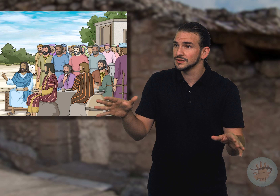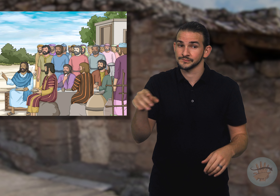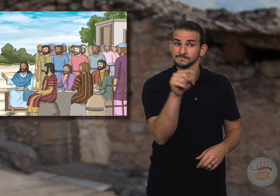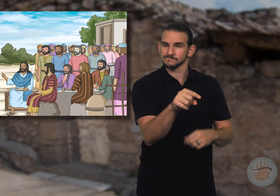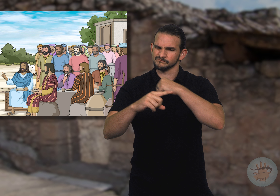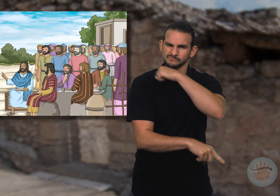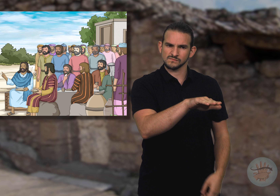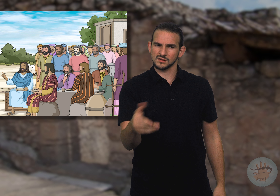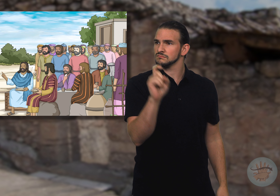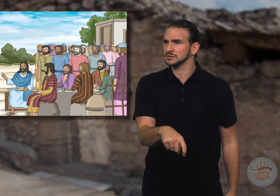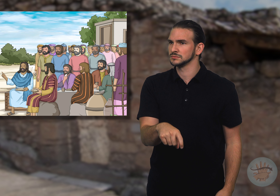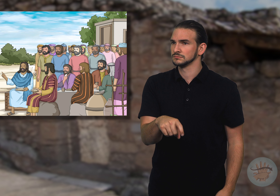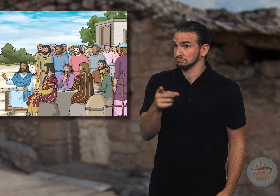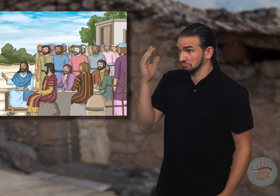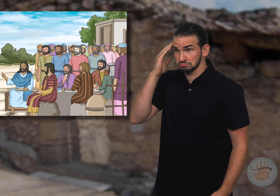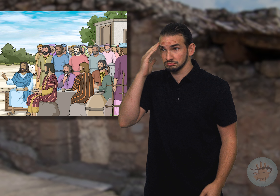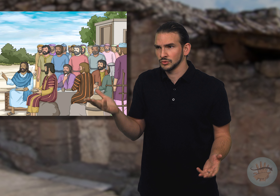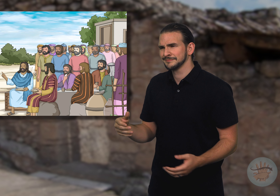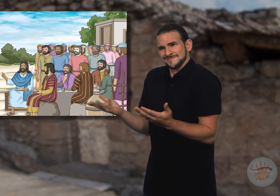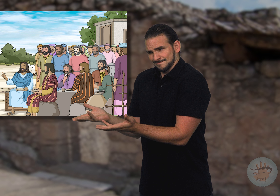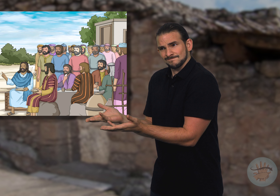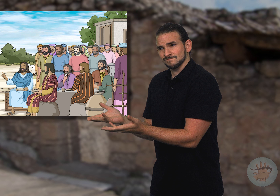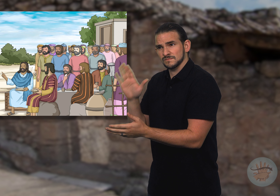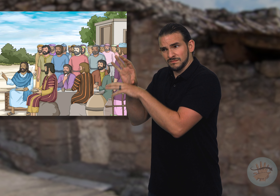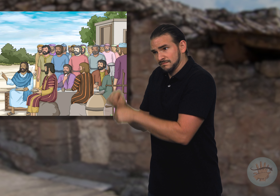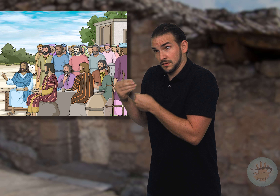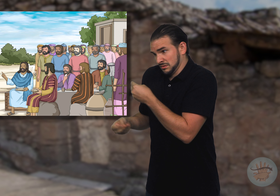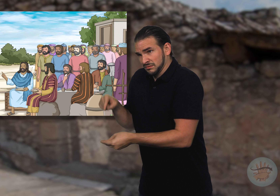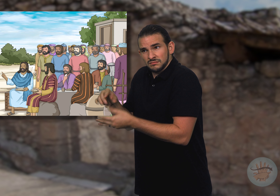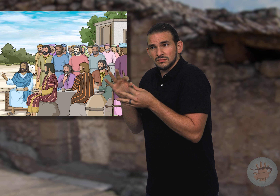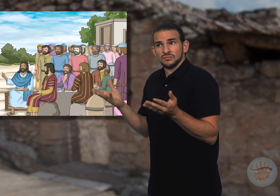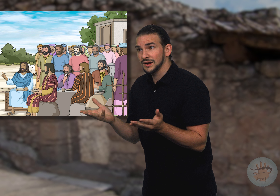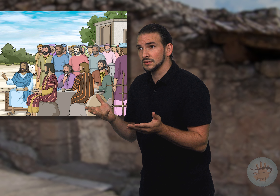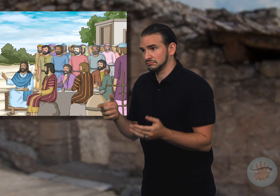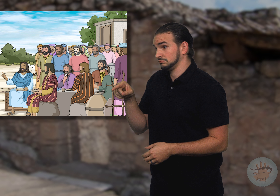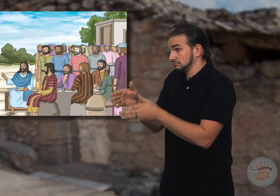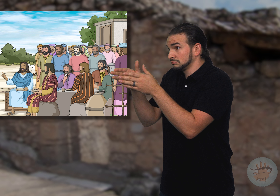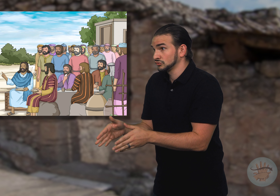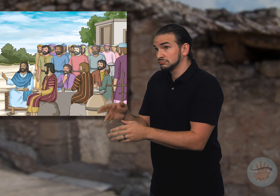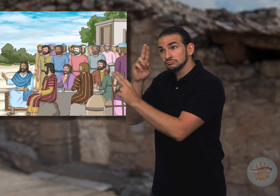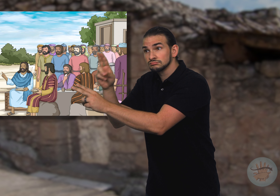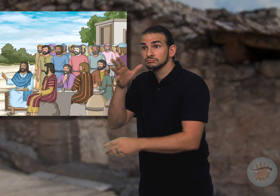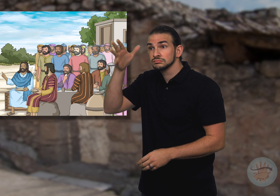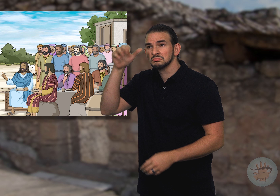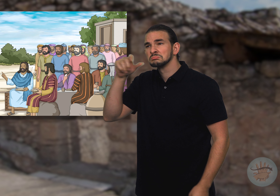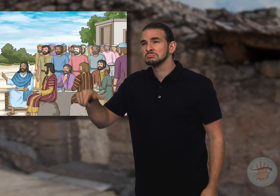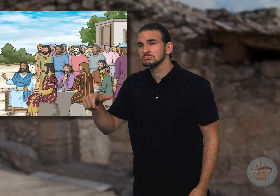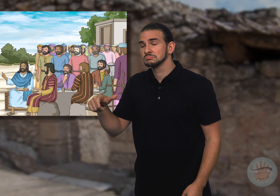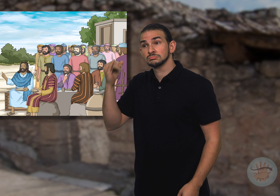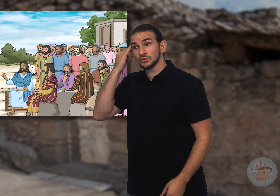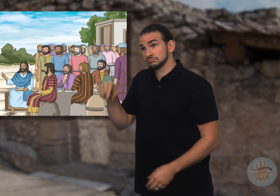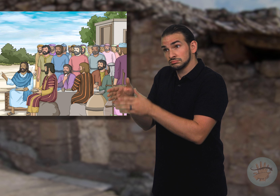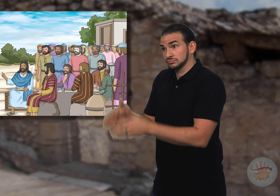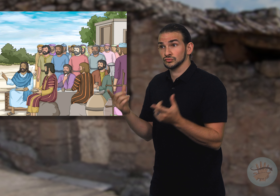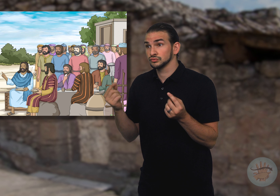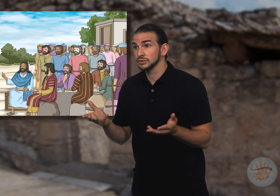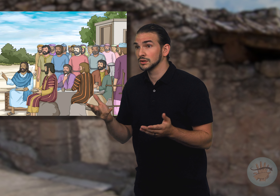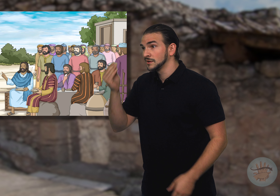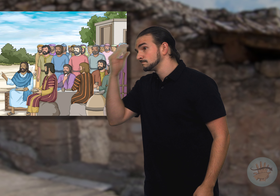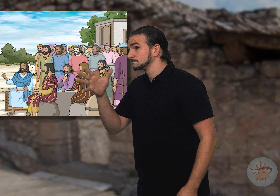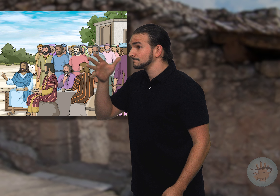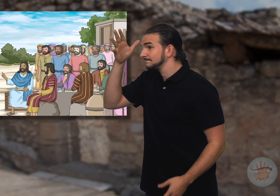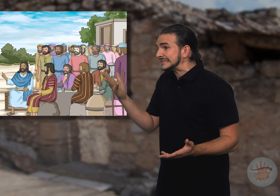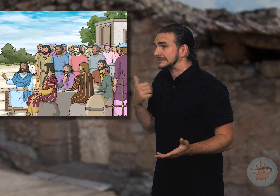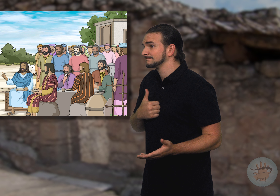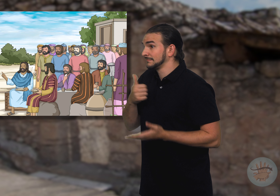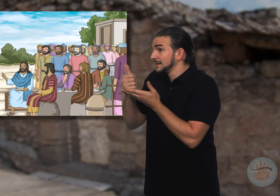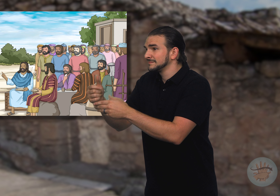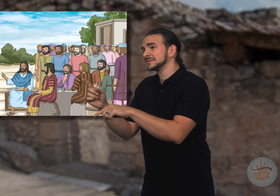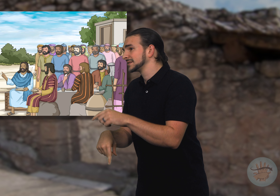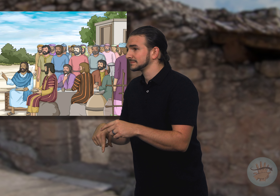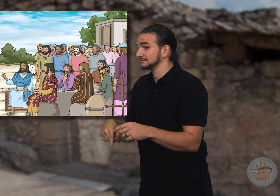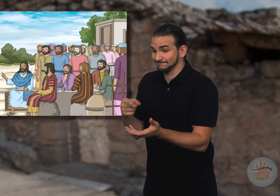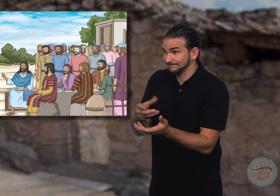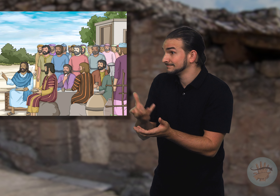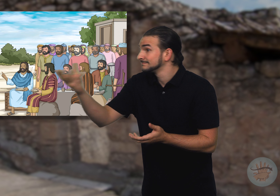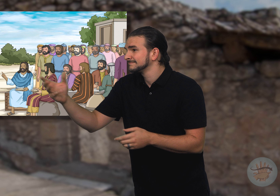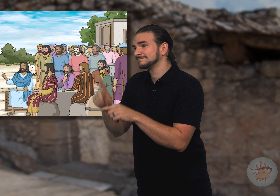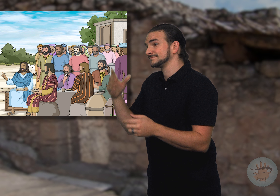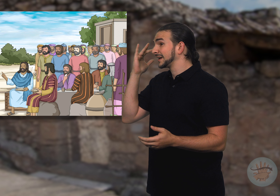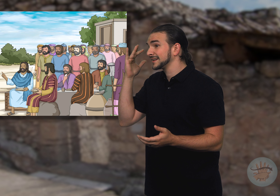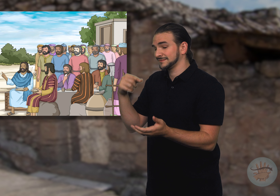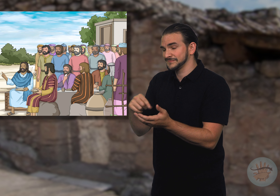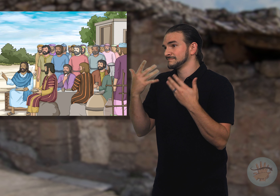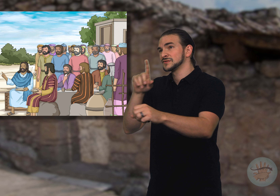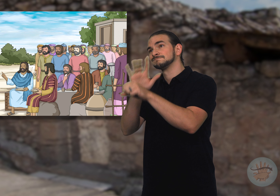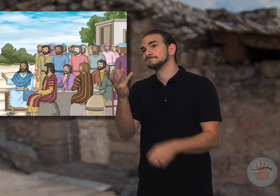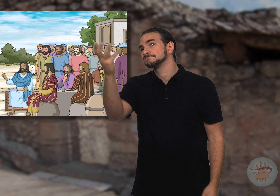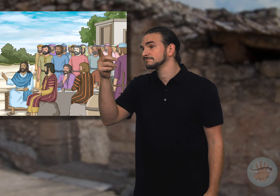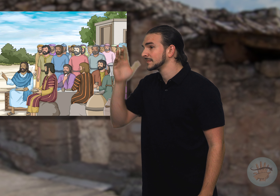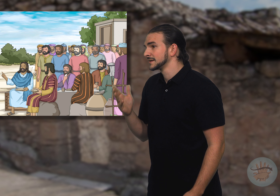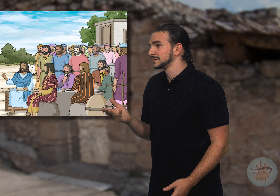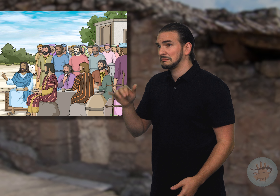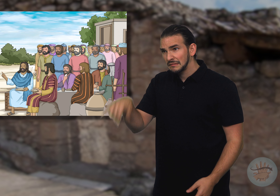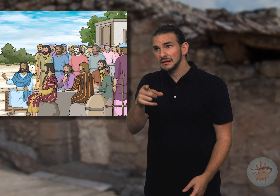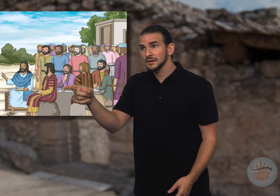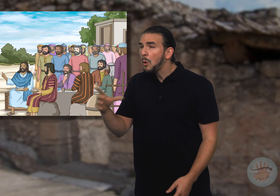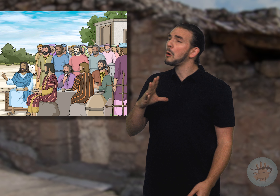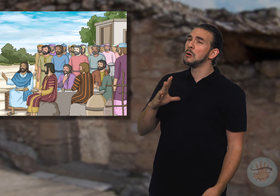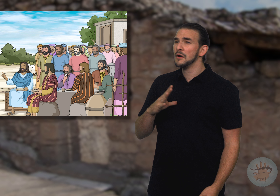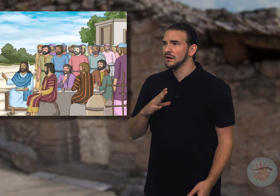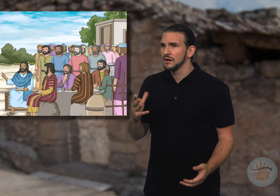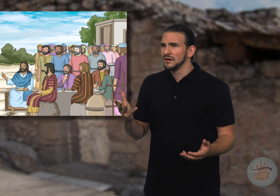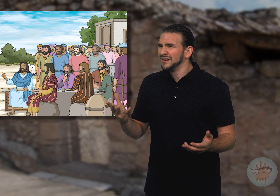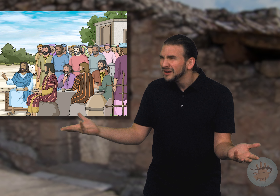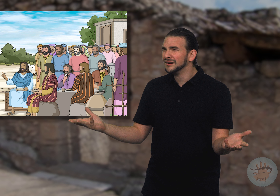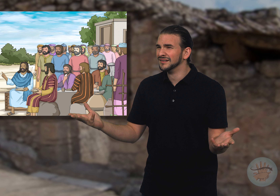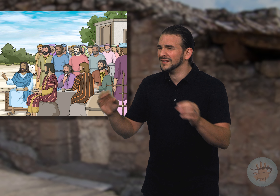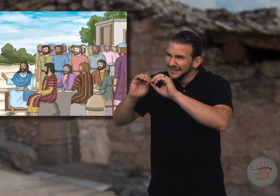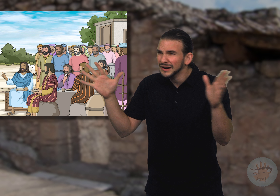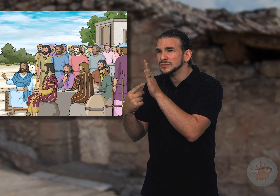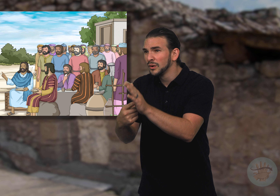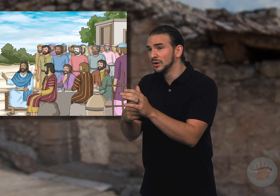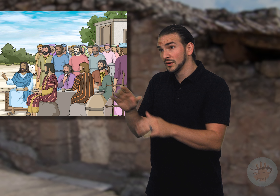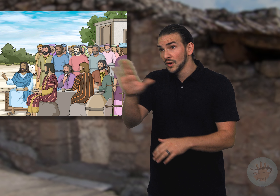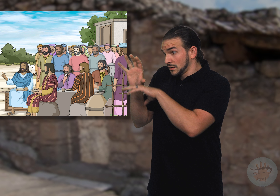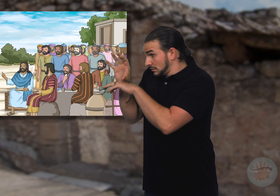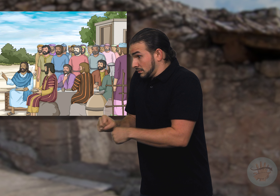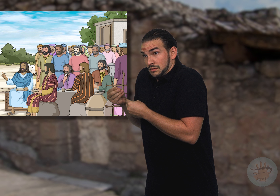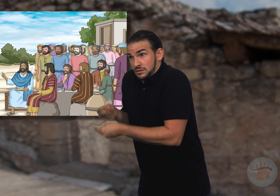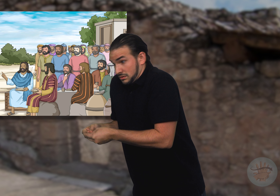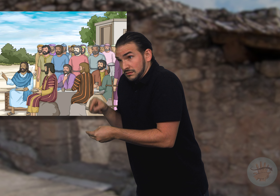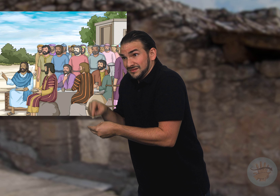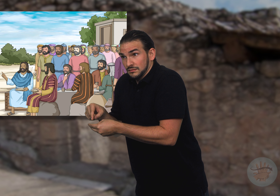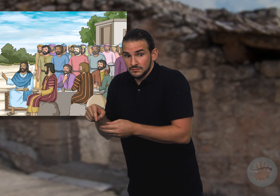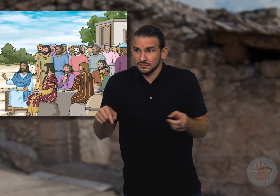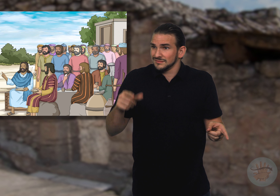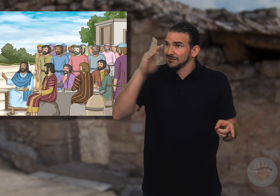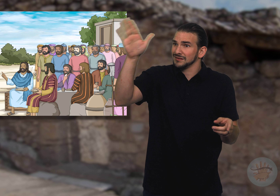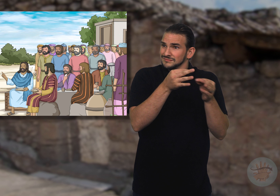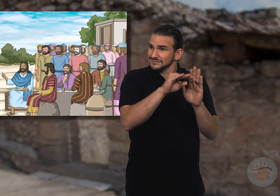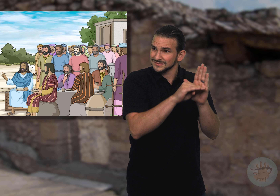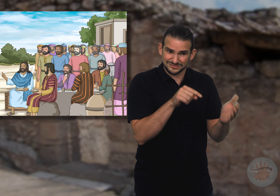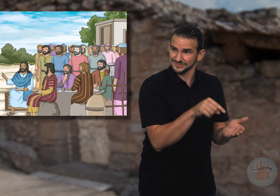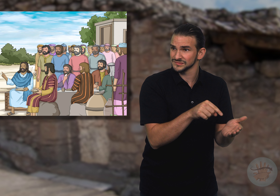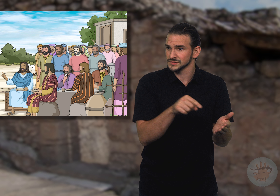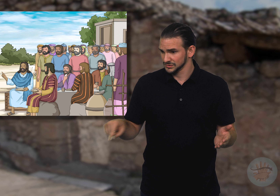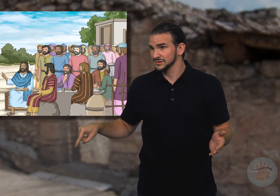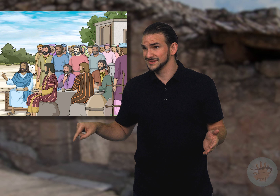But you say that if anyone says to his father or mother, ‘Whatever you would have received from me is a gift devoted to God,’ he need not honor his father or mother with it.